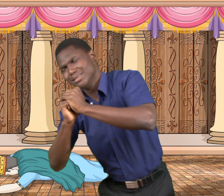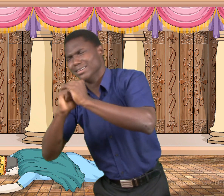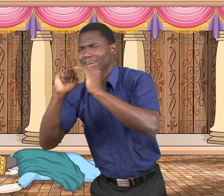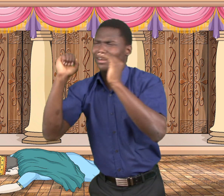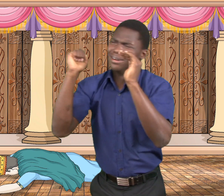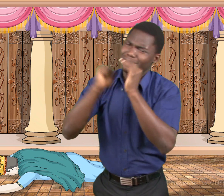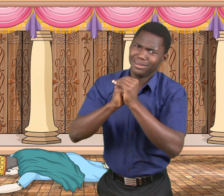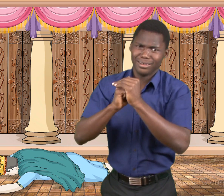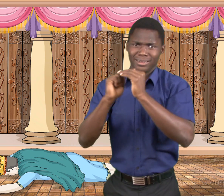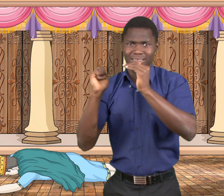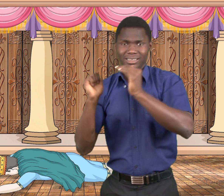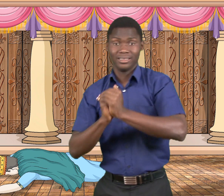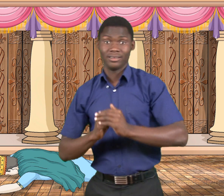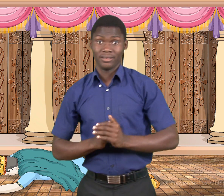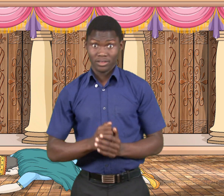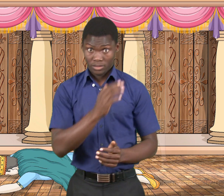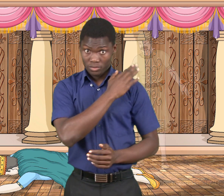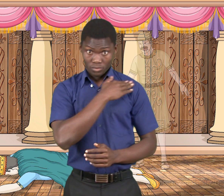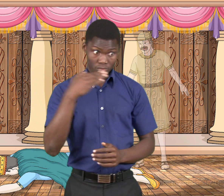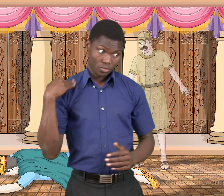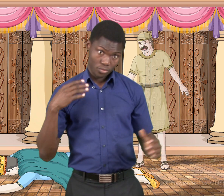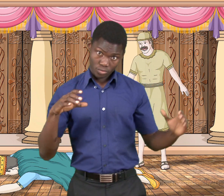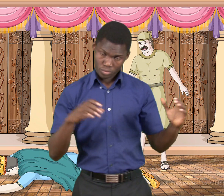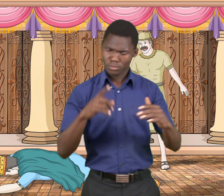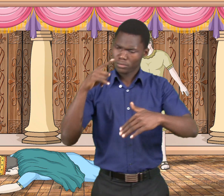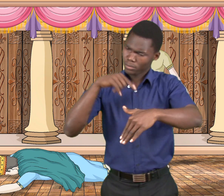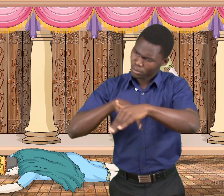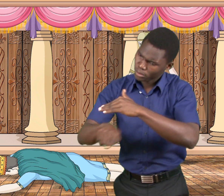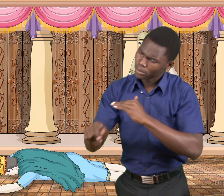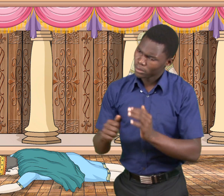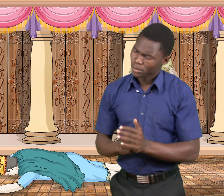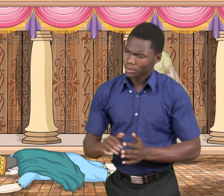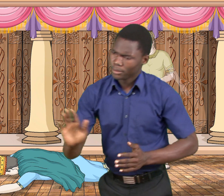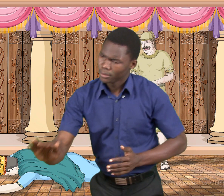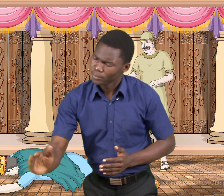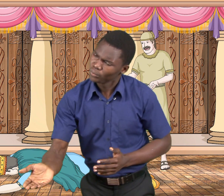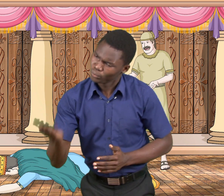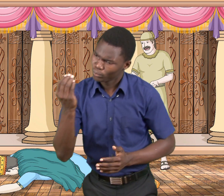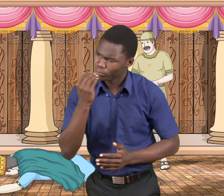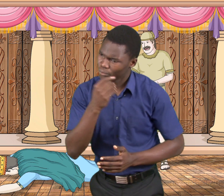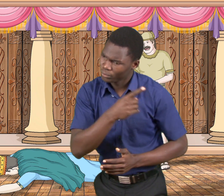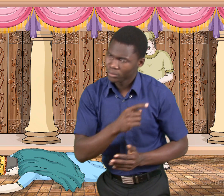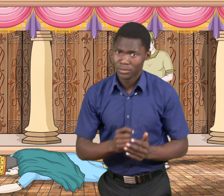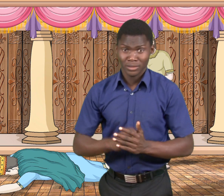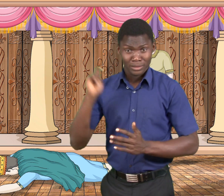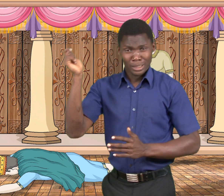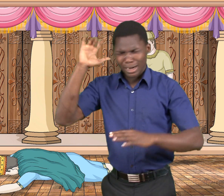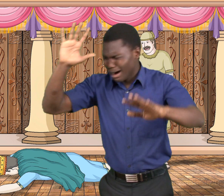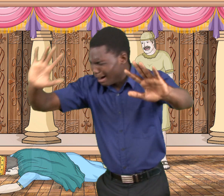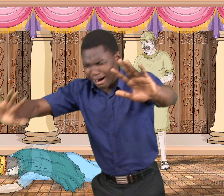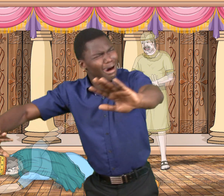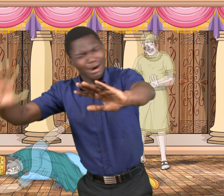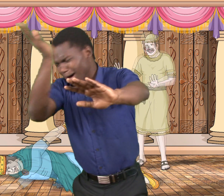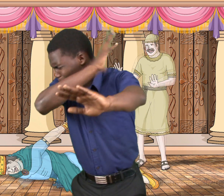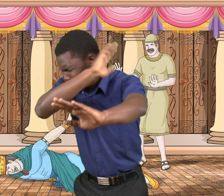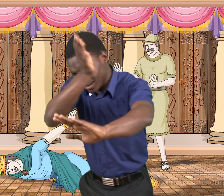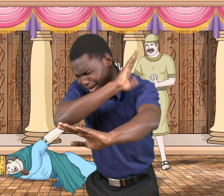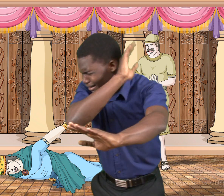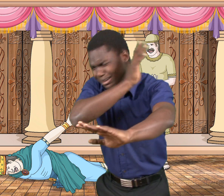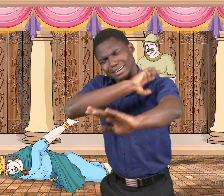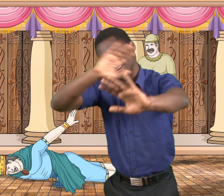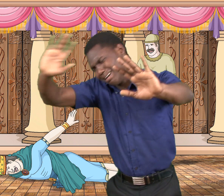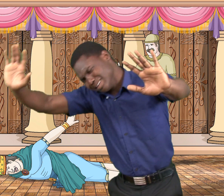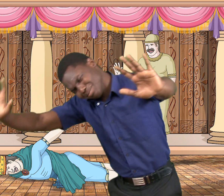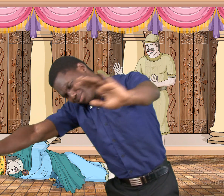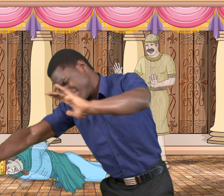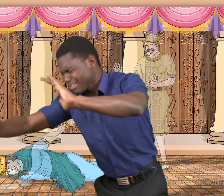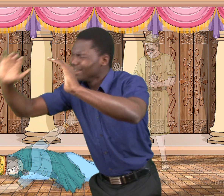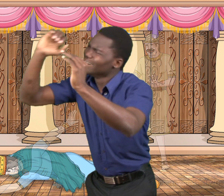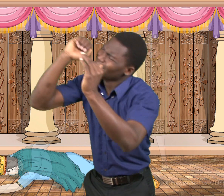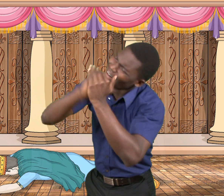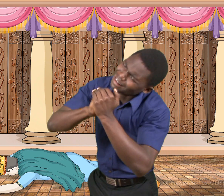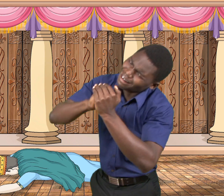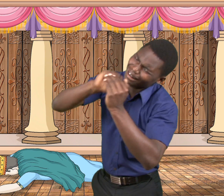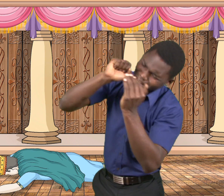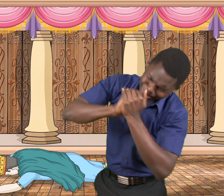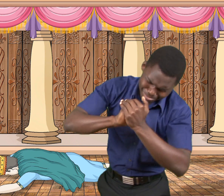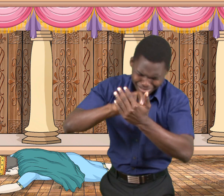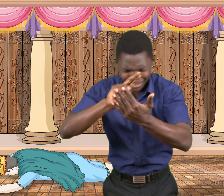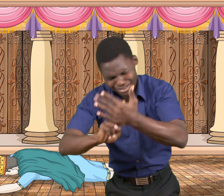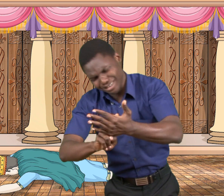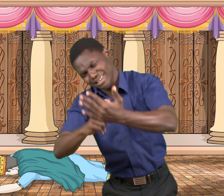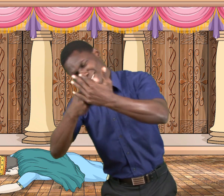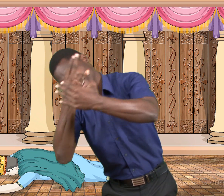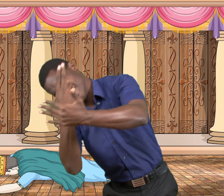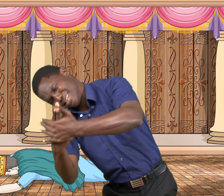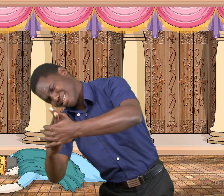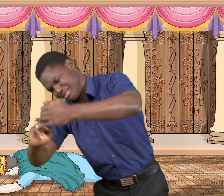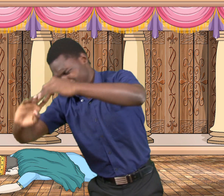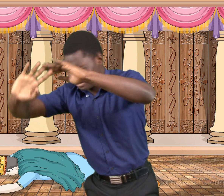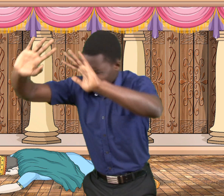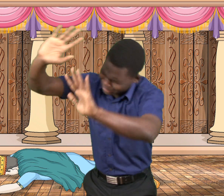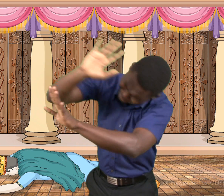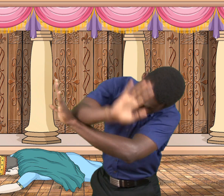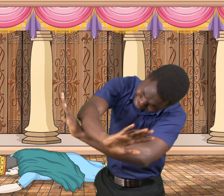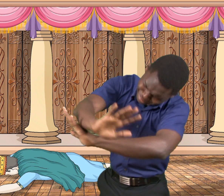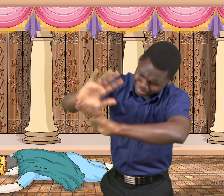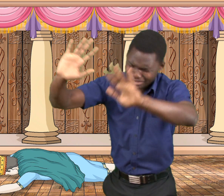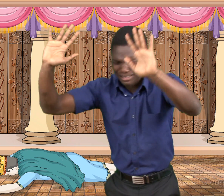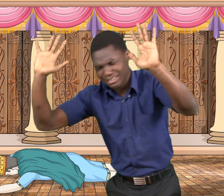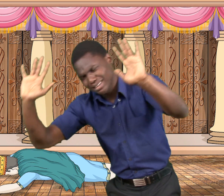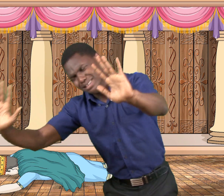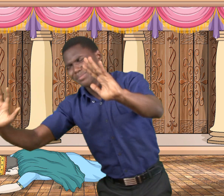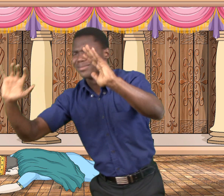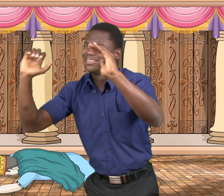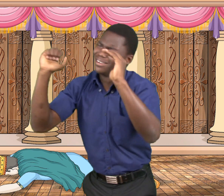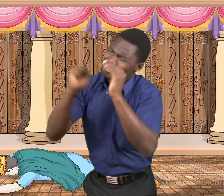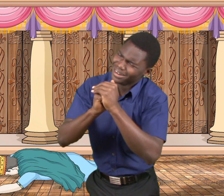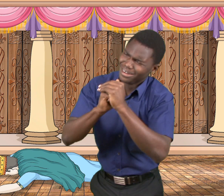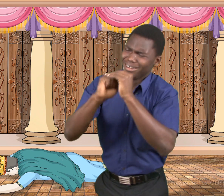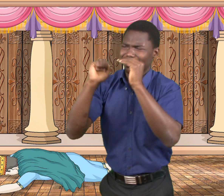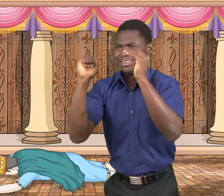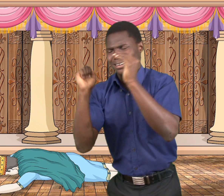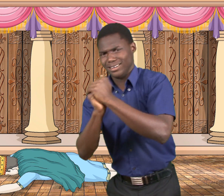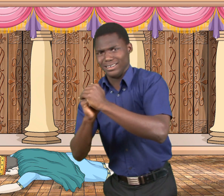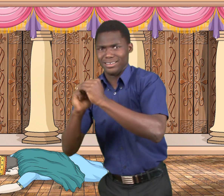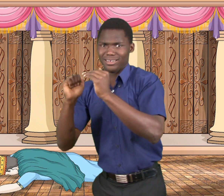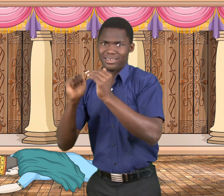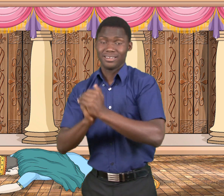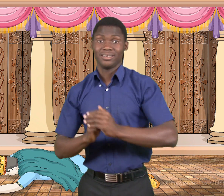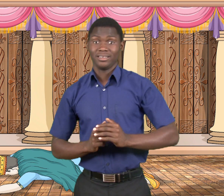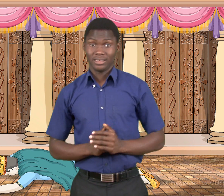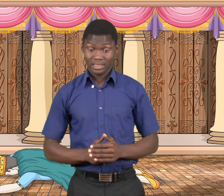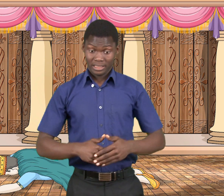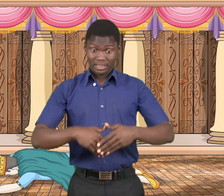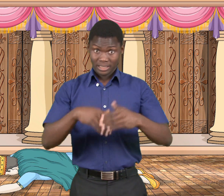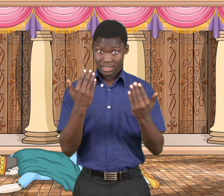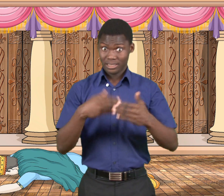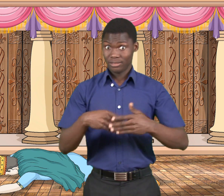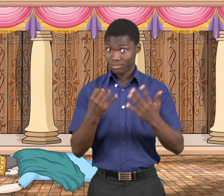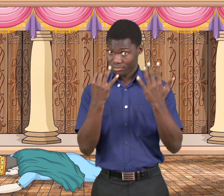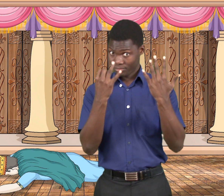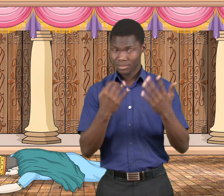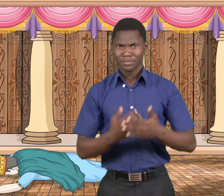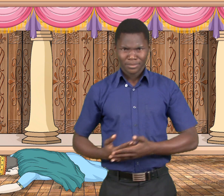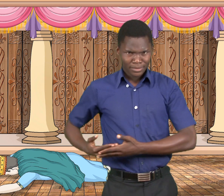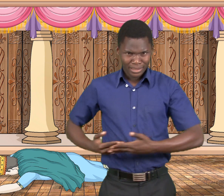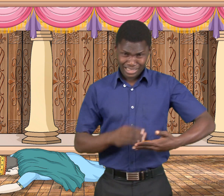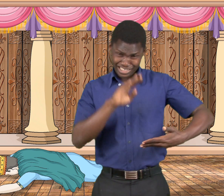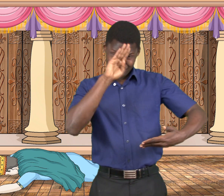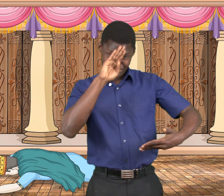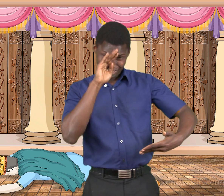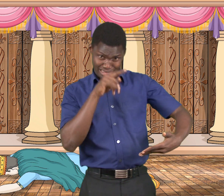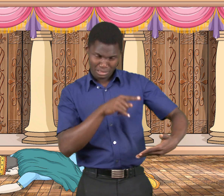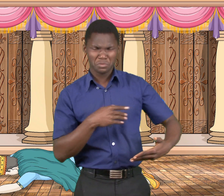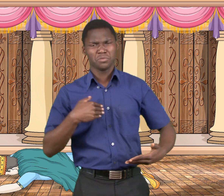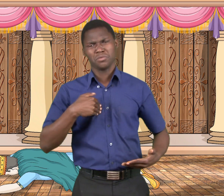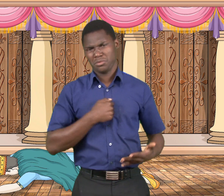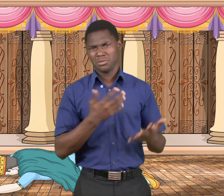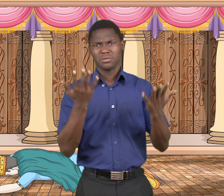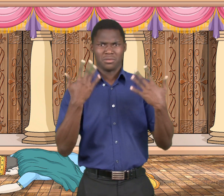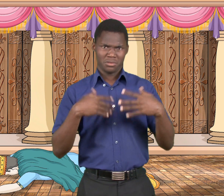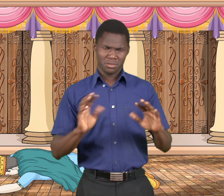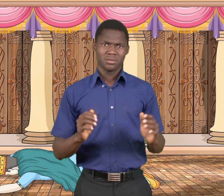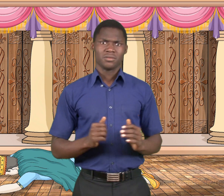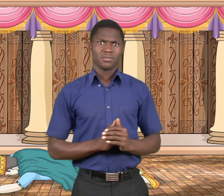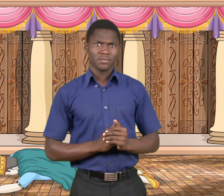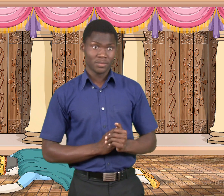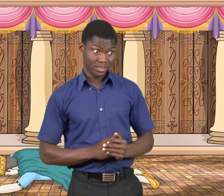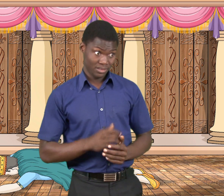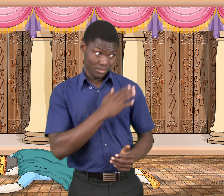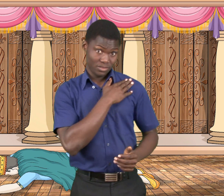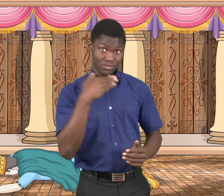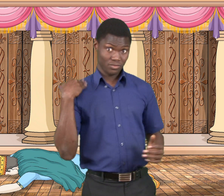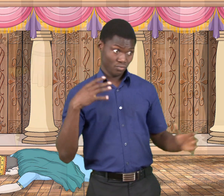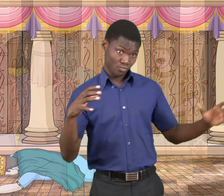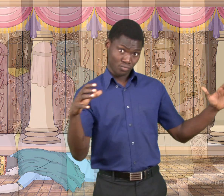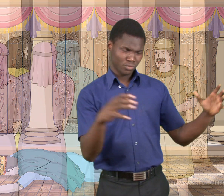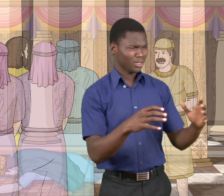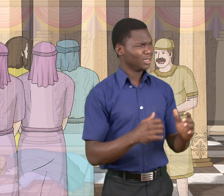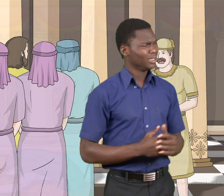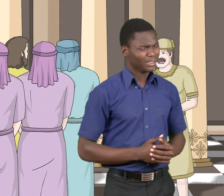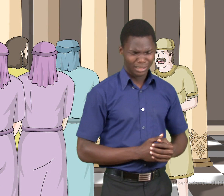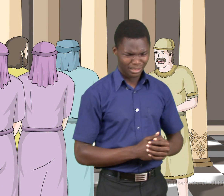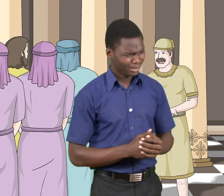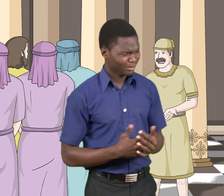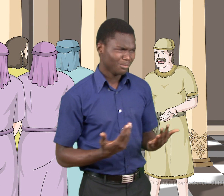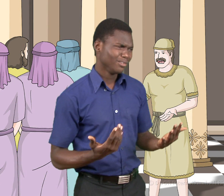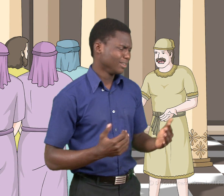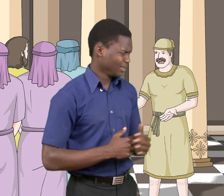The elders of his household stood beside him to help him up from the ground, but he was unwilling and would not eat anything with them. On the seventh day the child died.